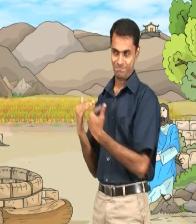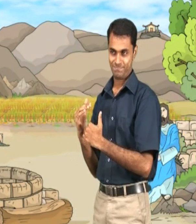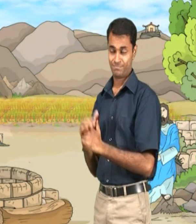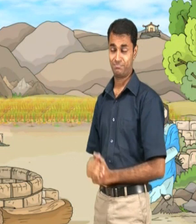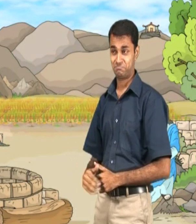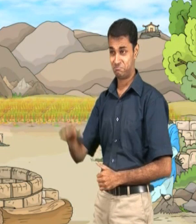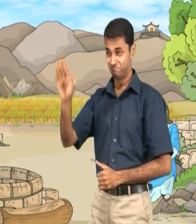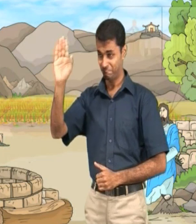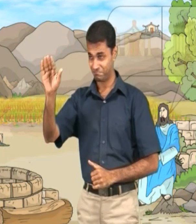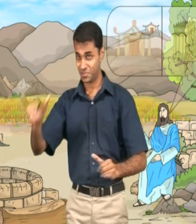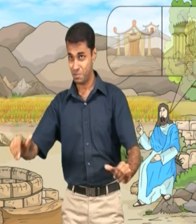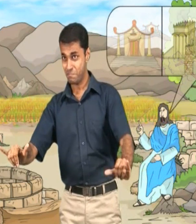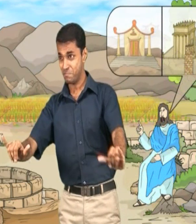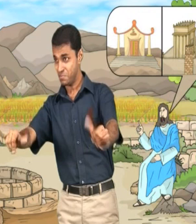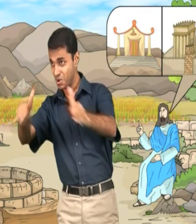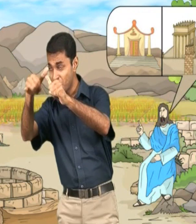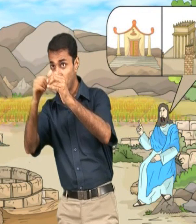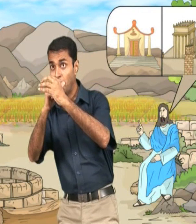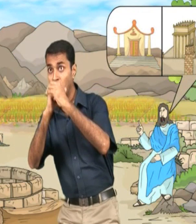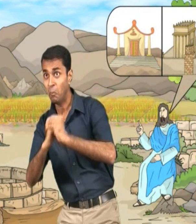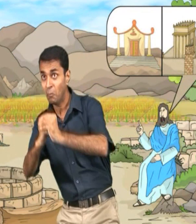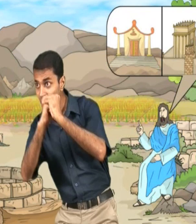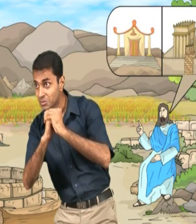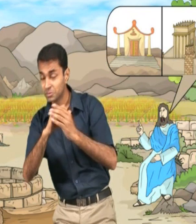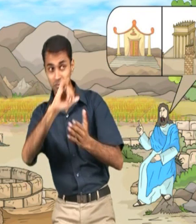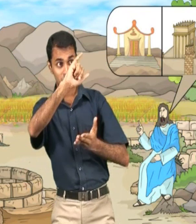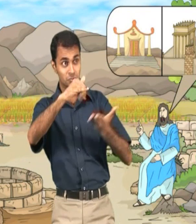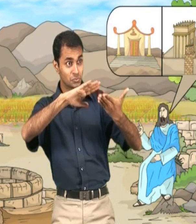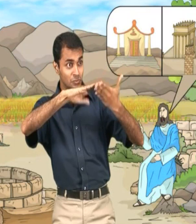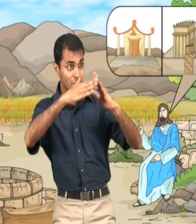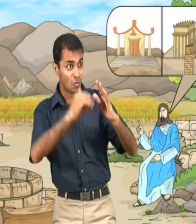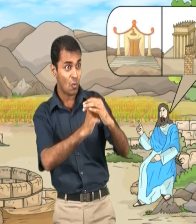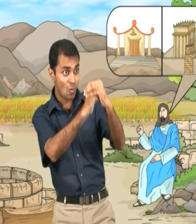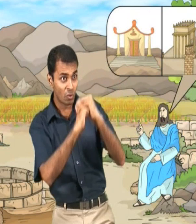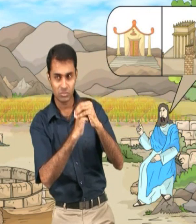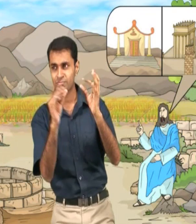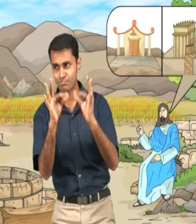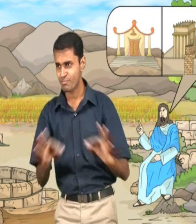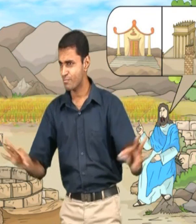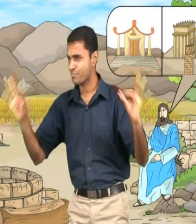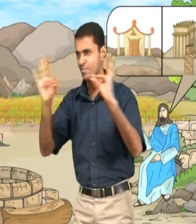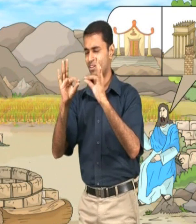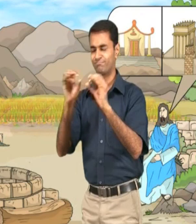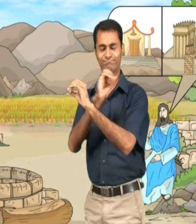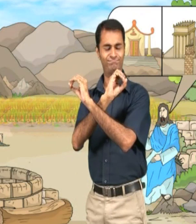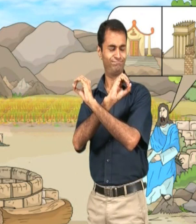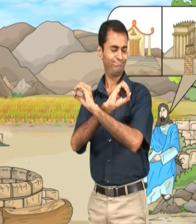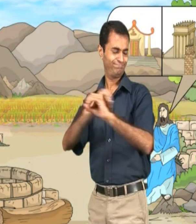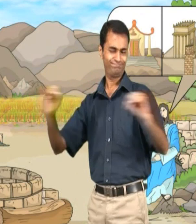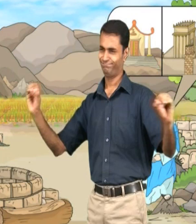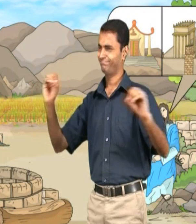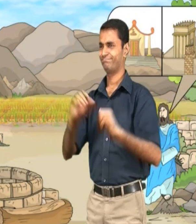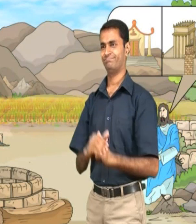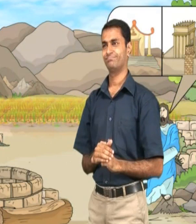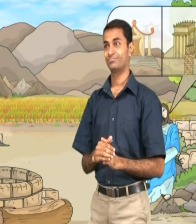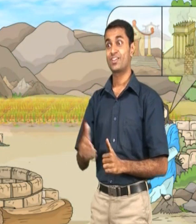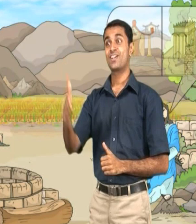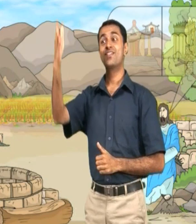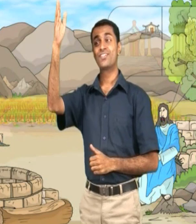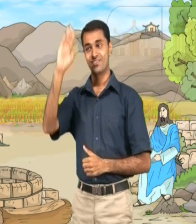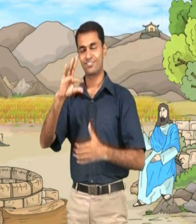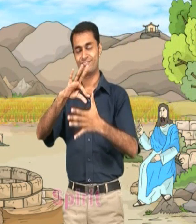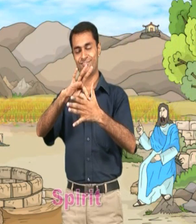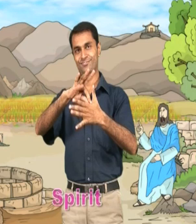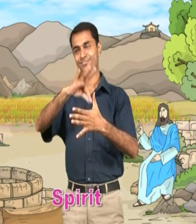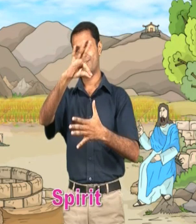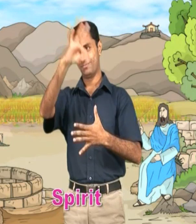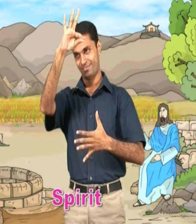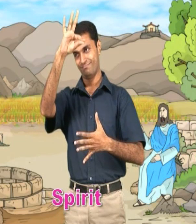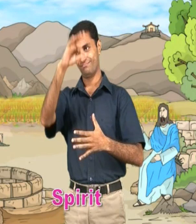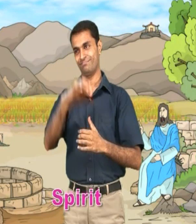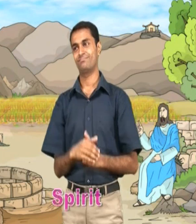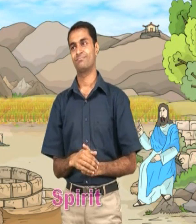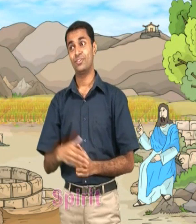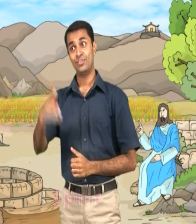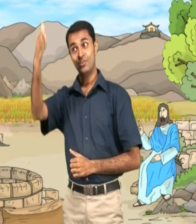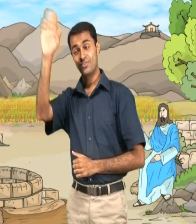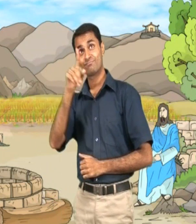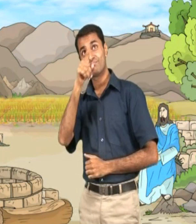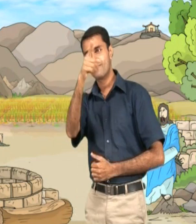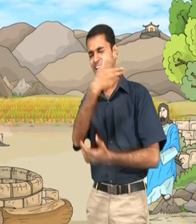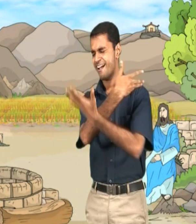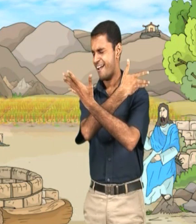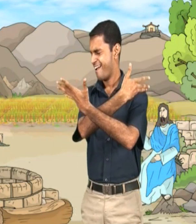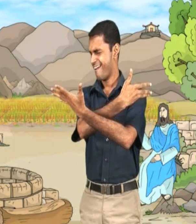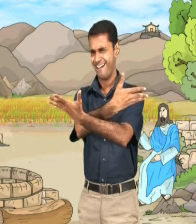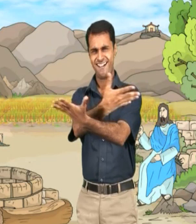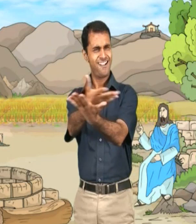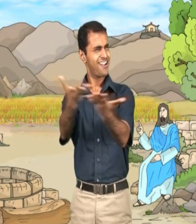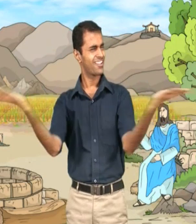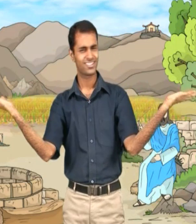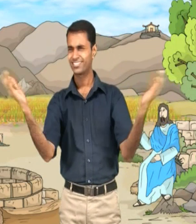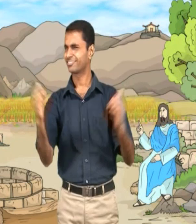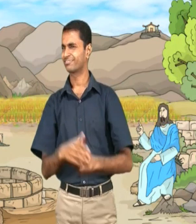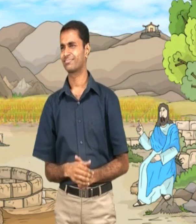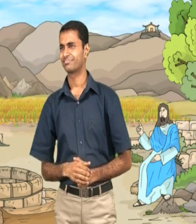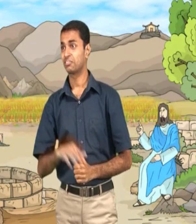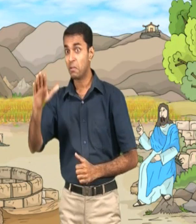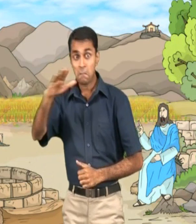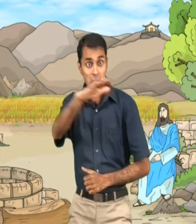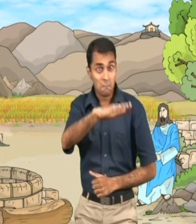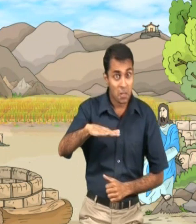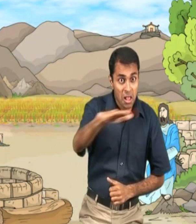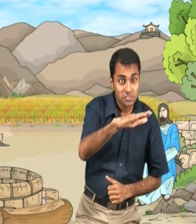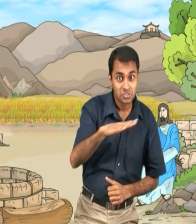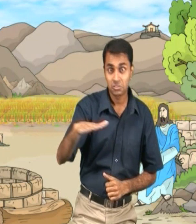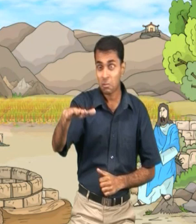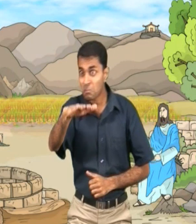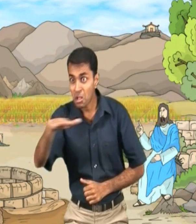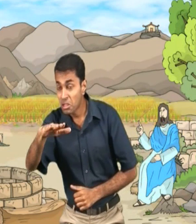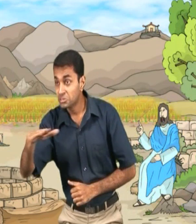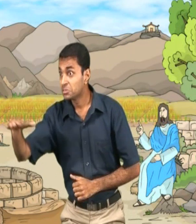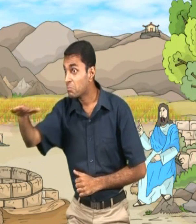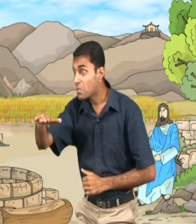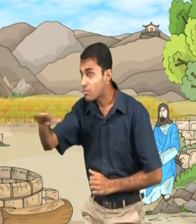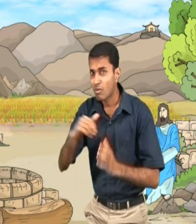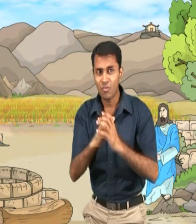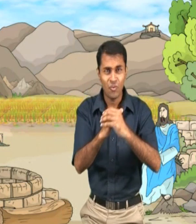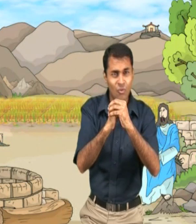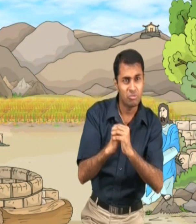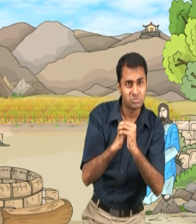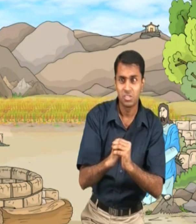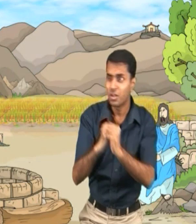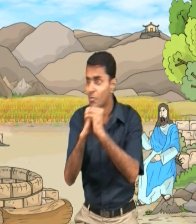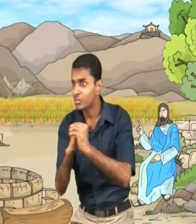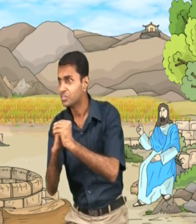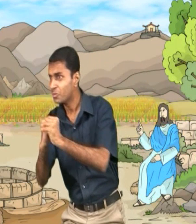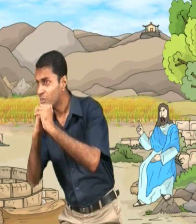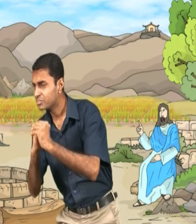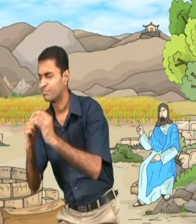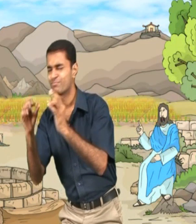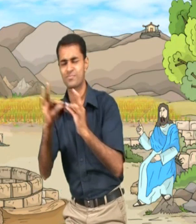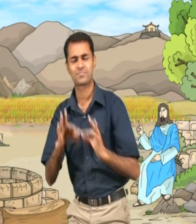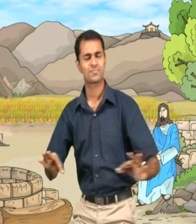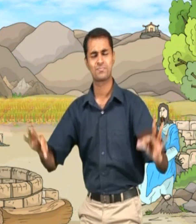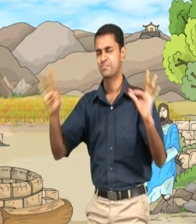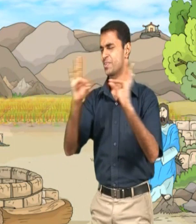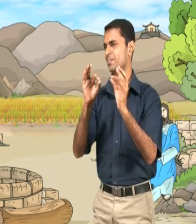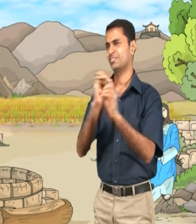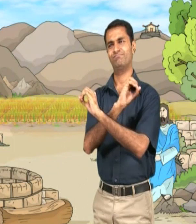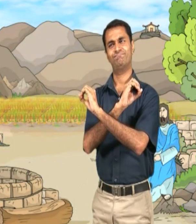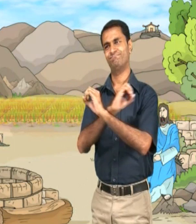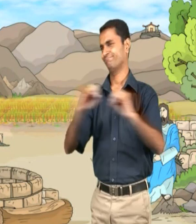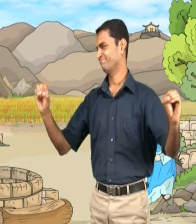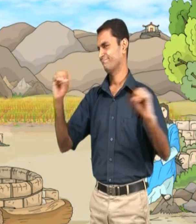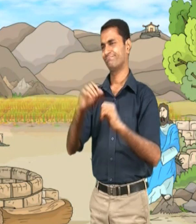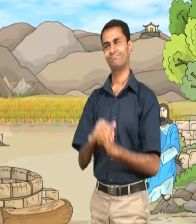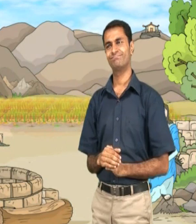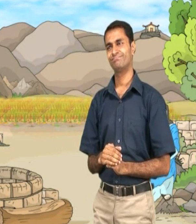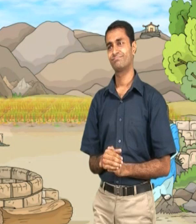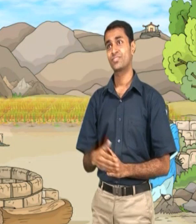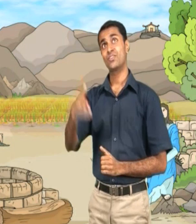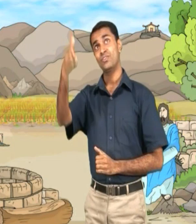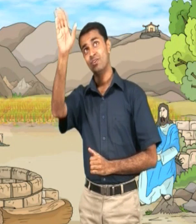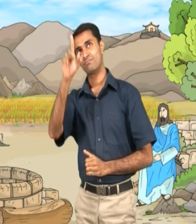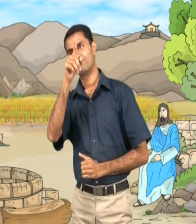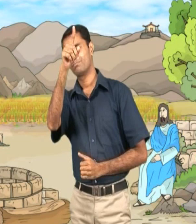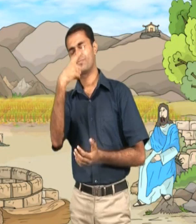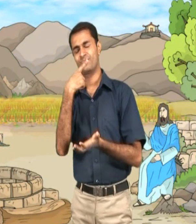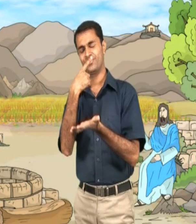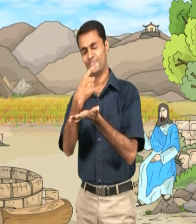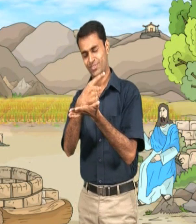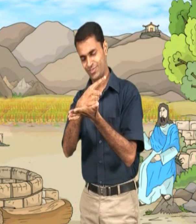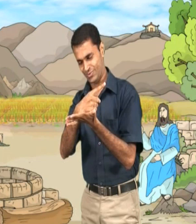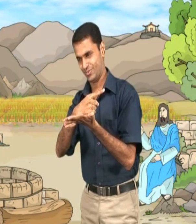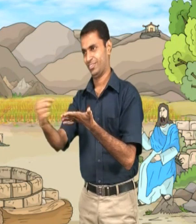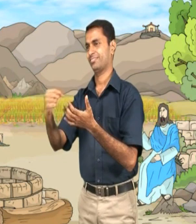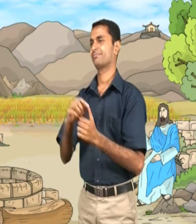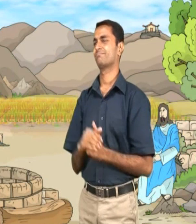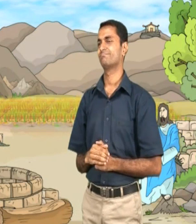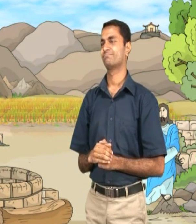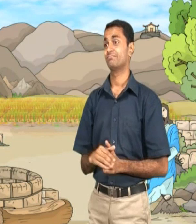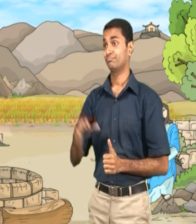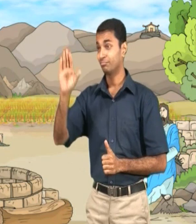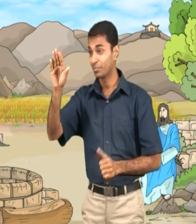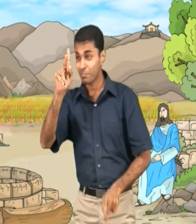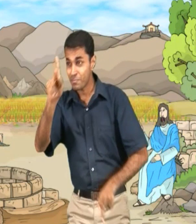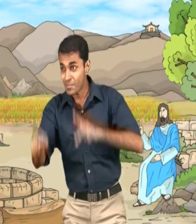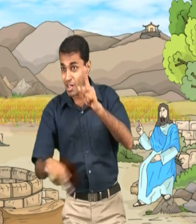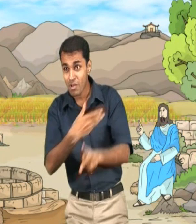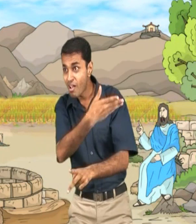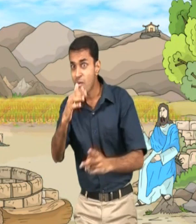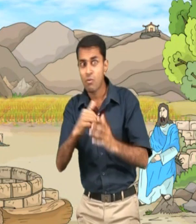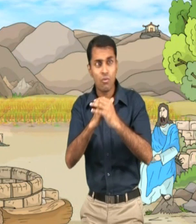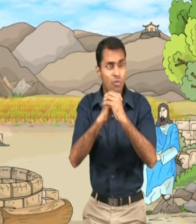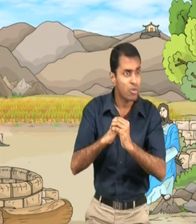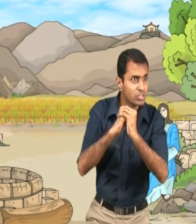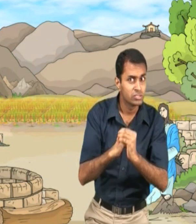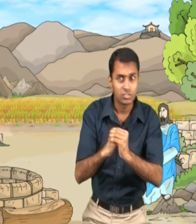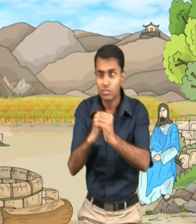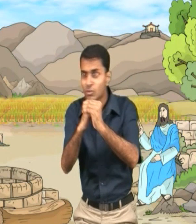“Believe Me, woman,” Jesus replied, “a time is coming when you will worship the Father neither on this mountain nor in Jerusalem.